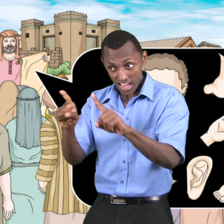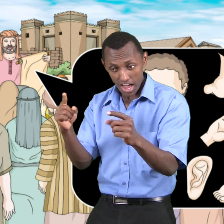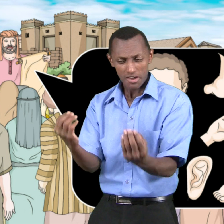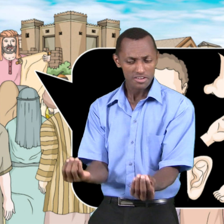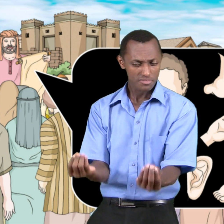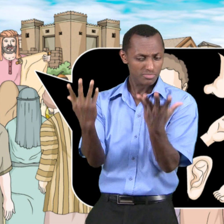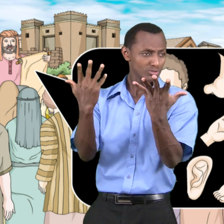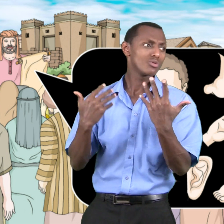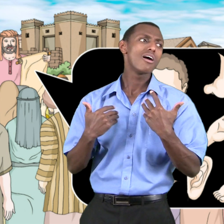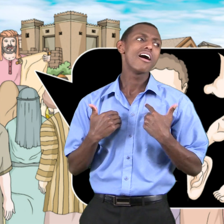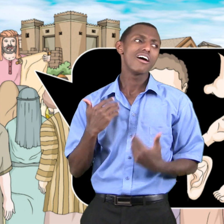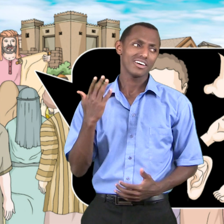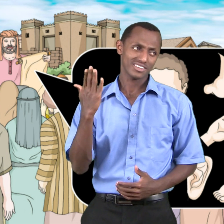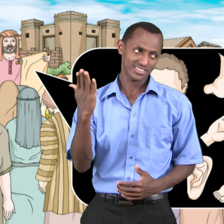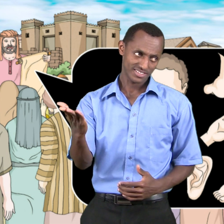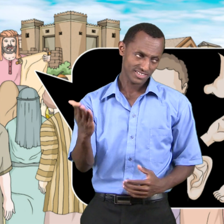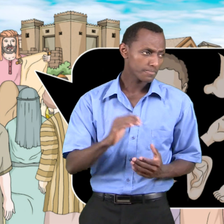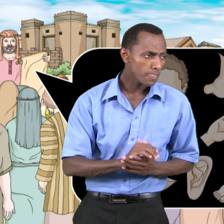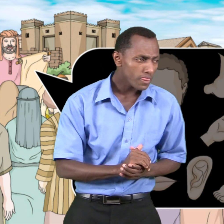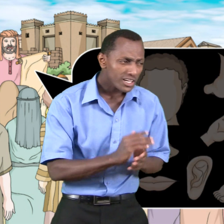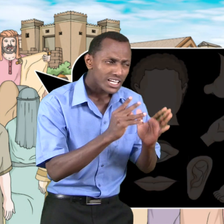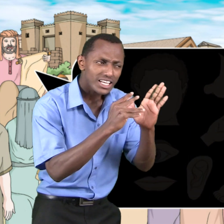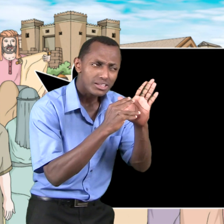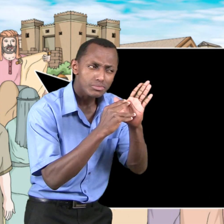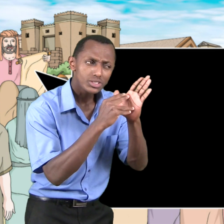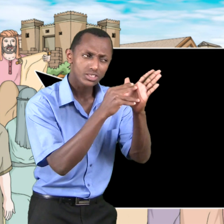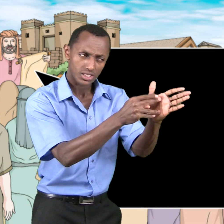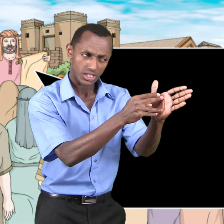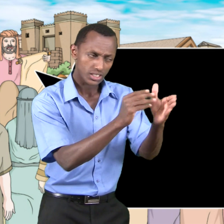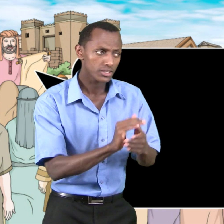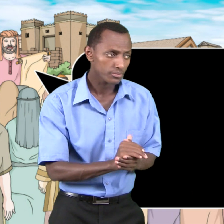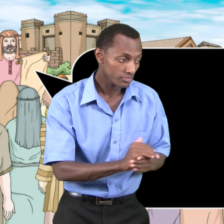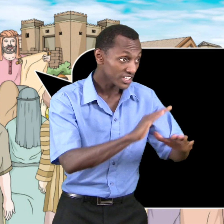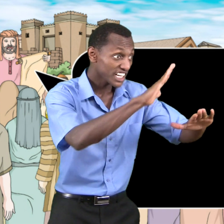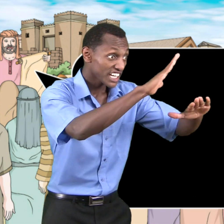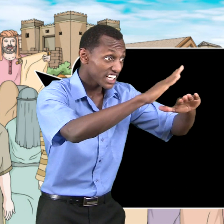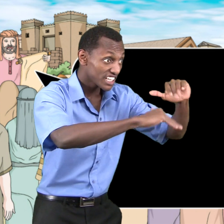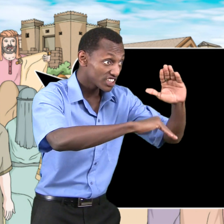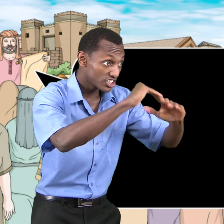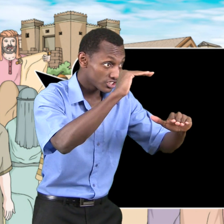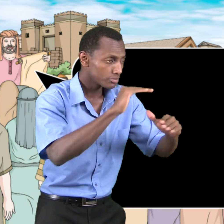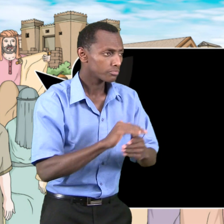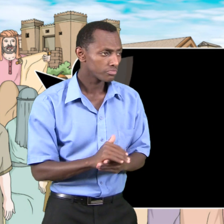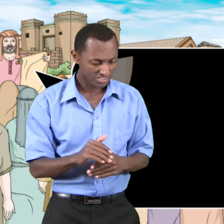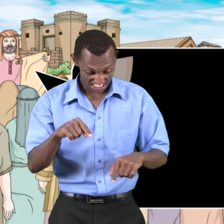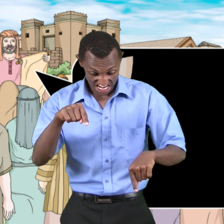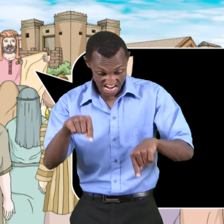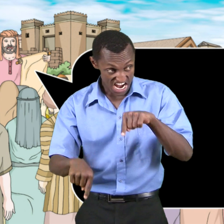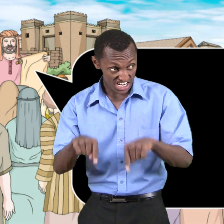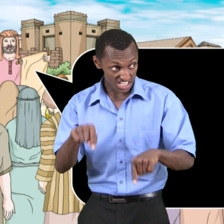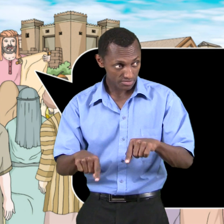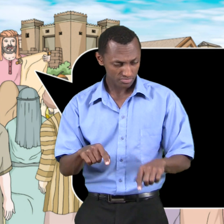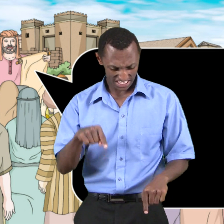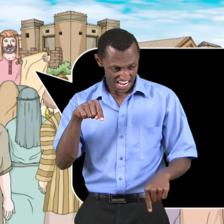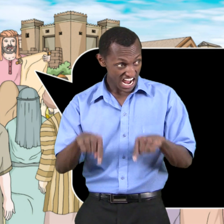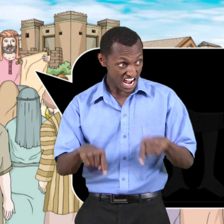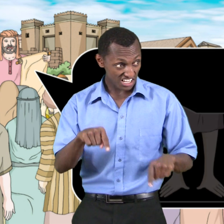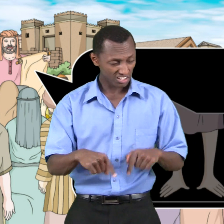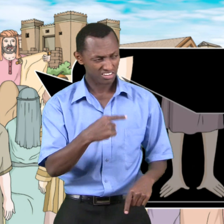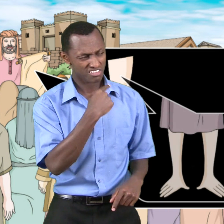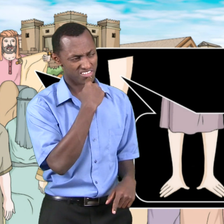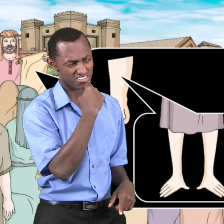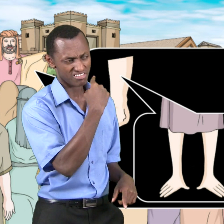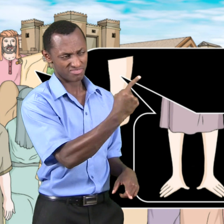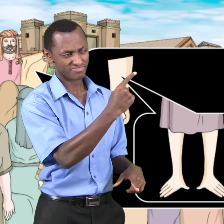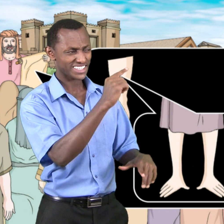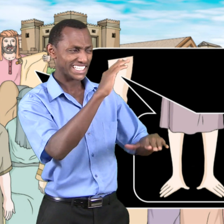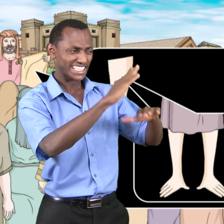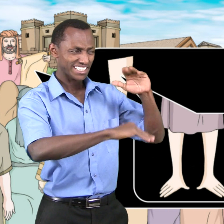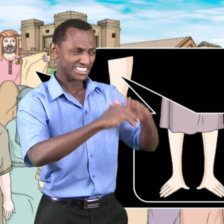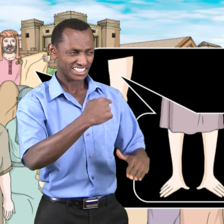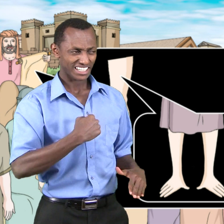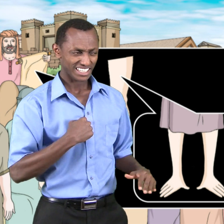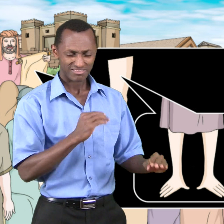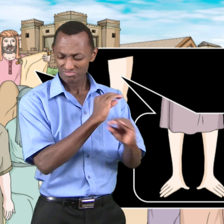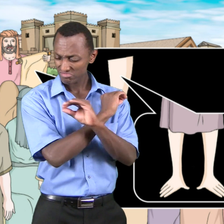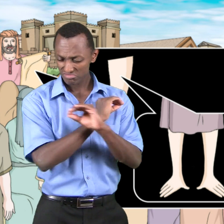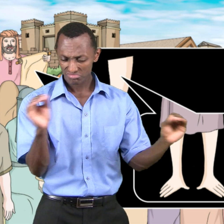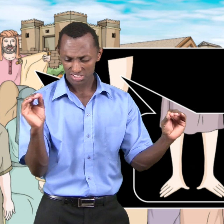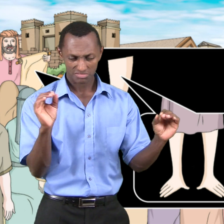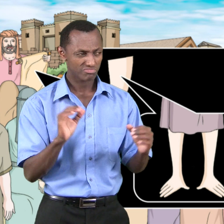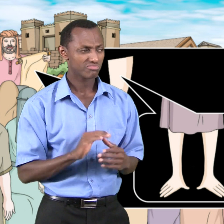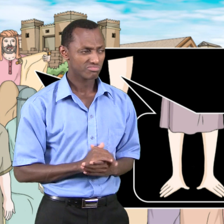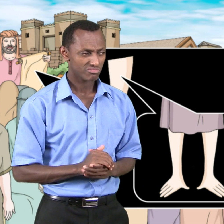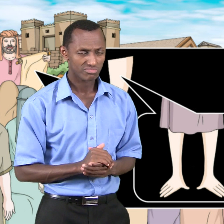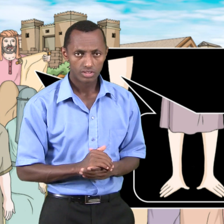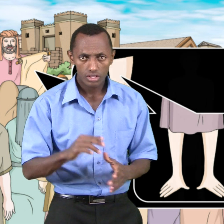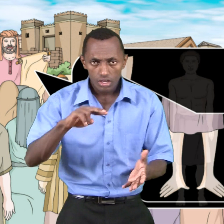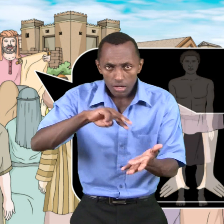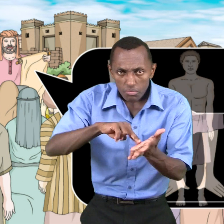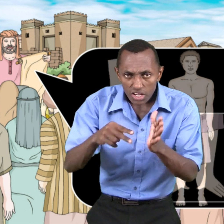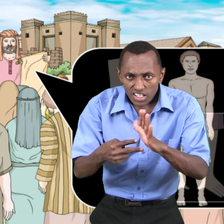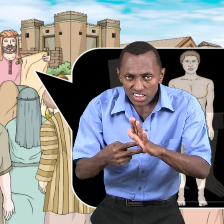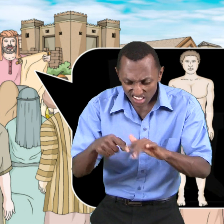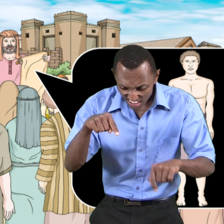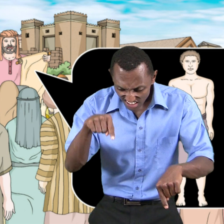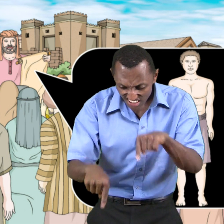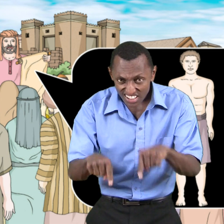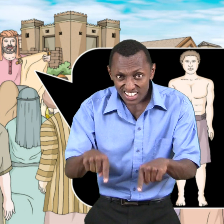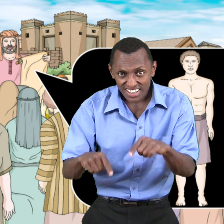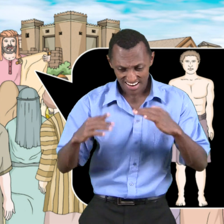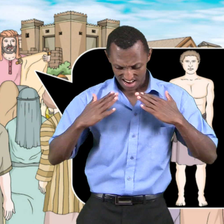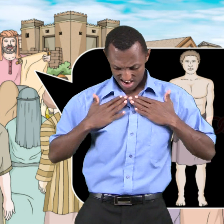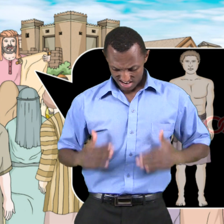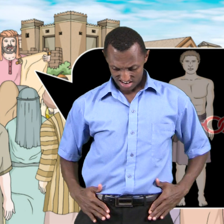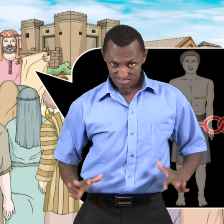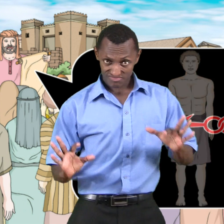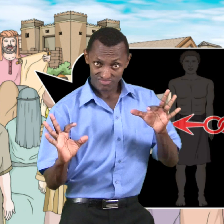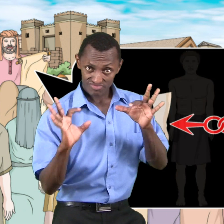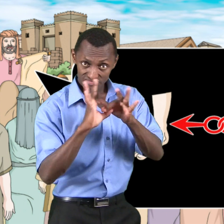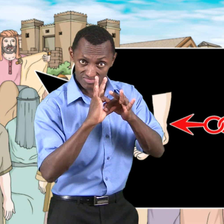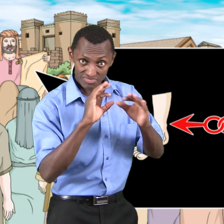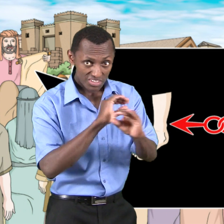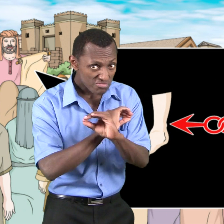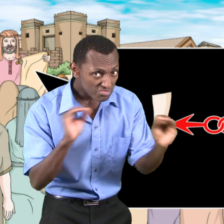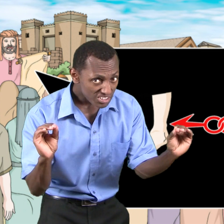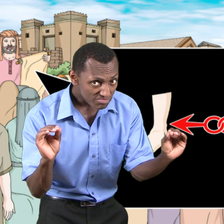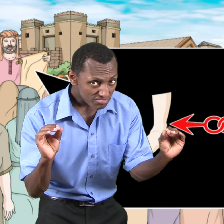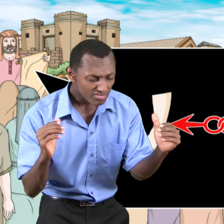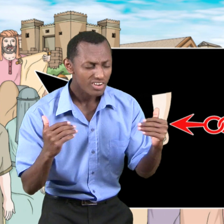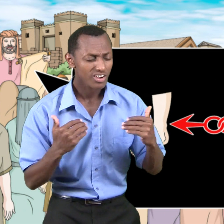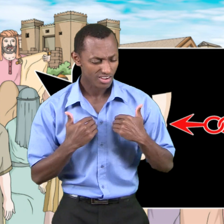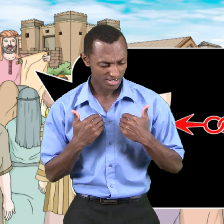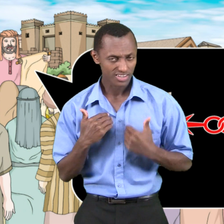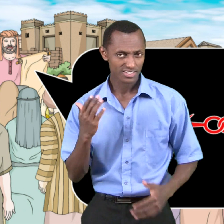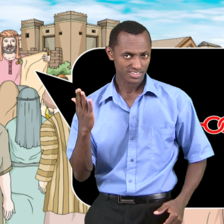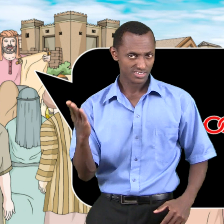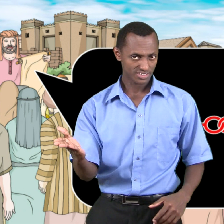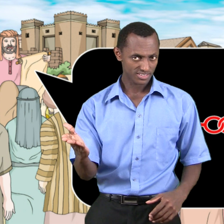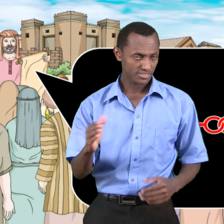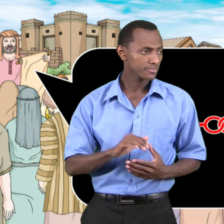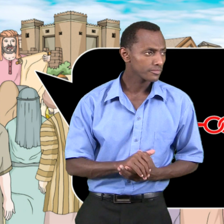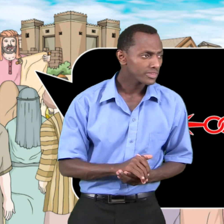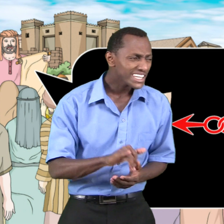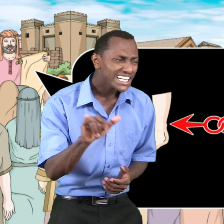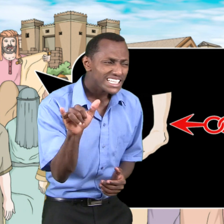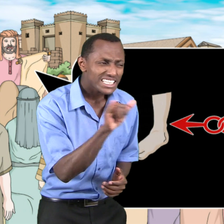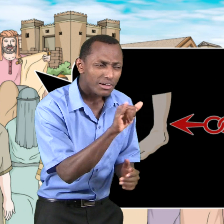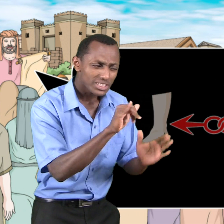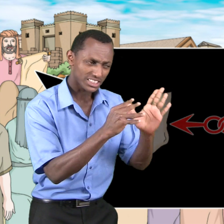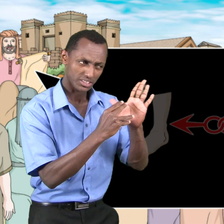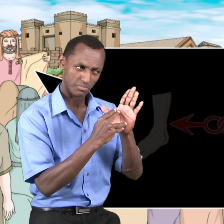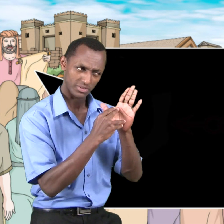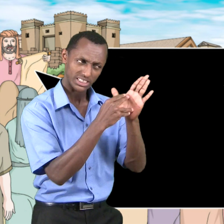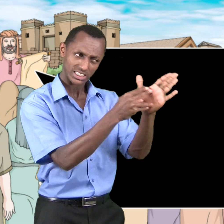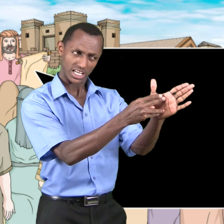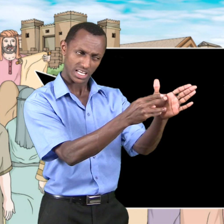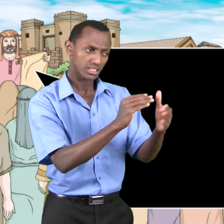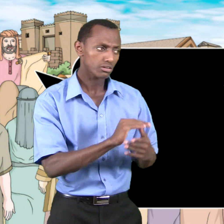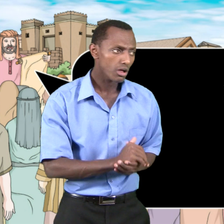If the foot should say, “Because I am not a hand, I do not belong to the body,” that would not make it any less a part of the body.